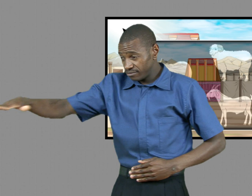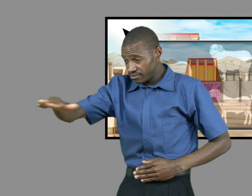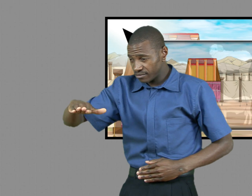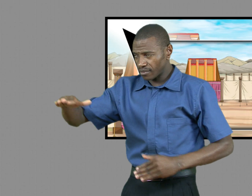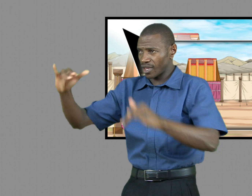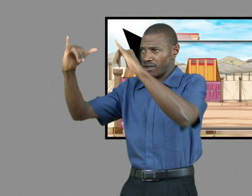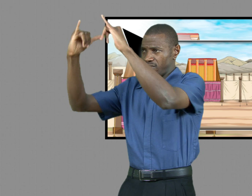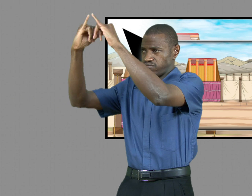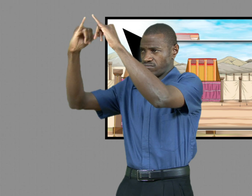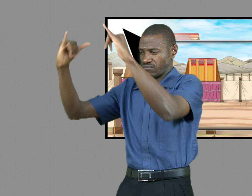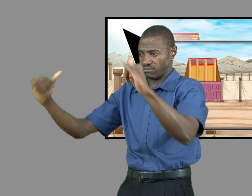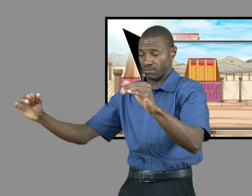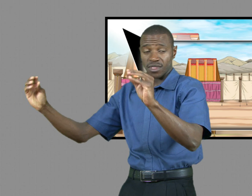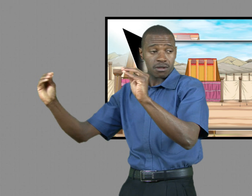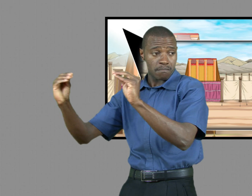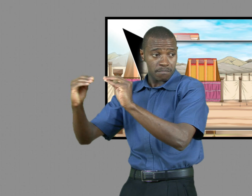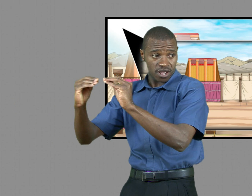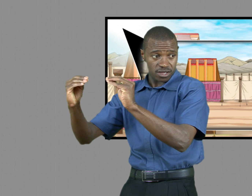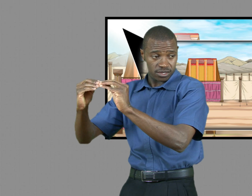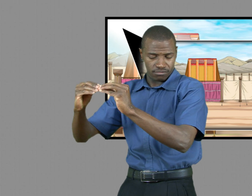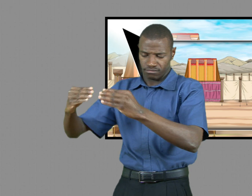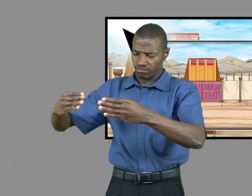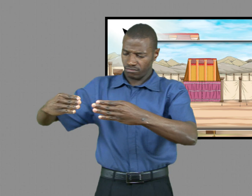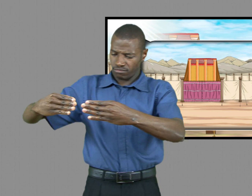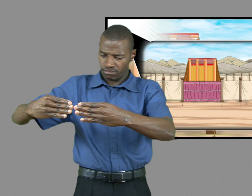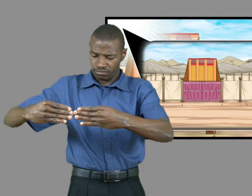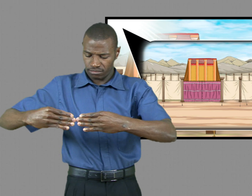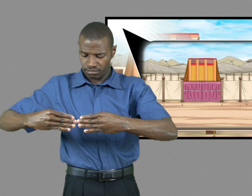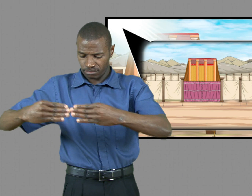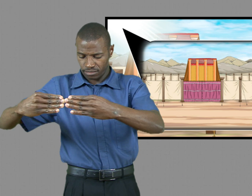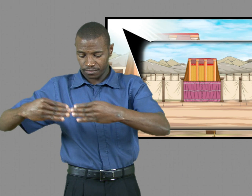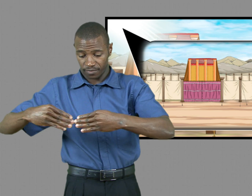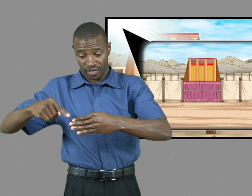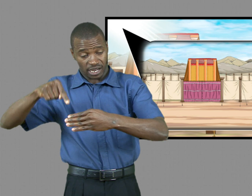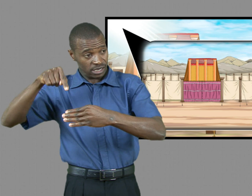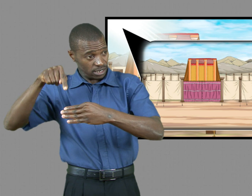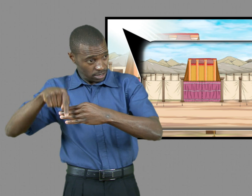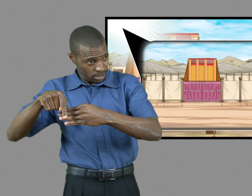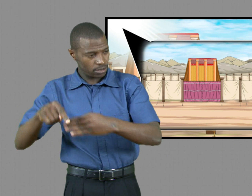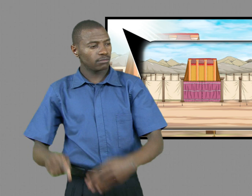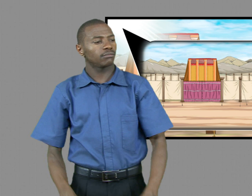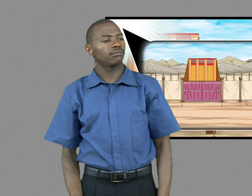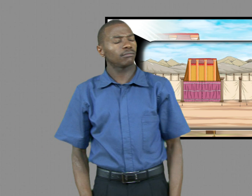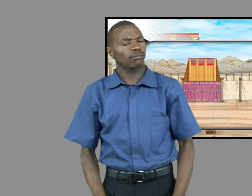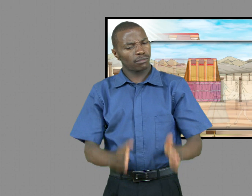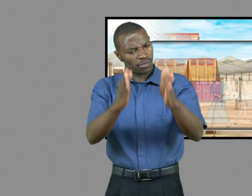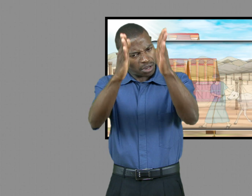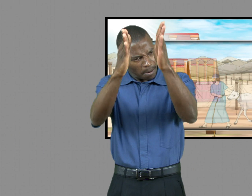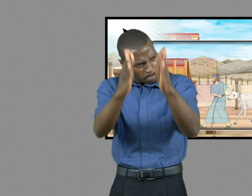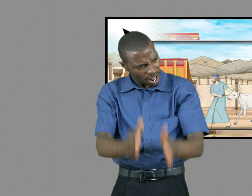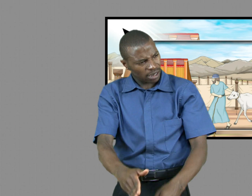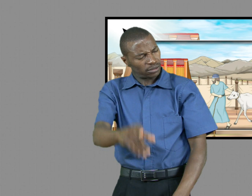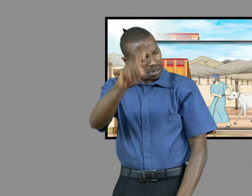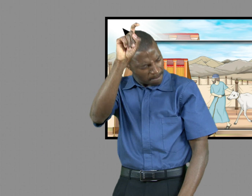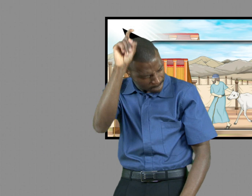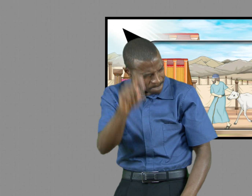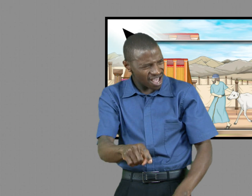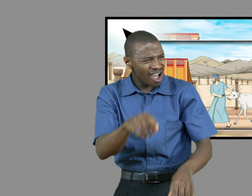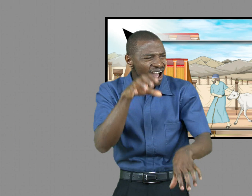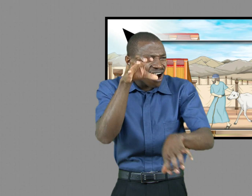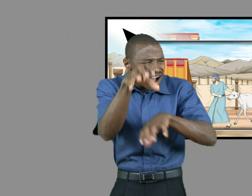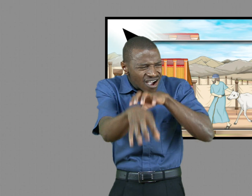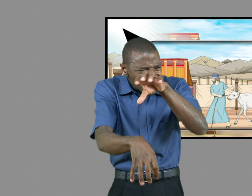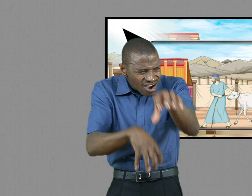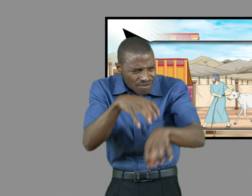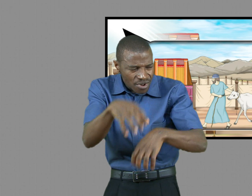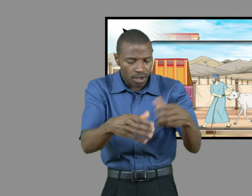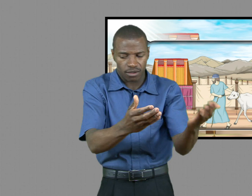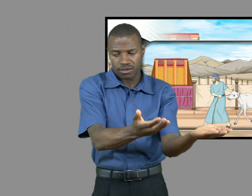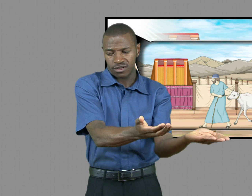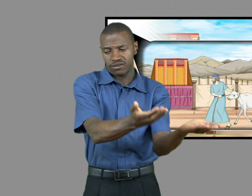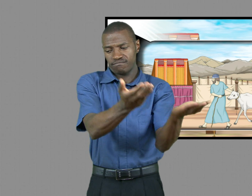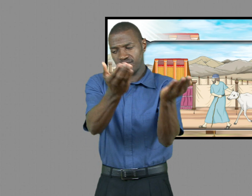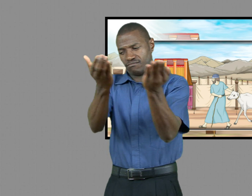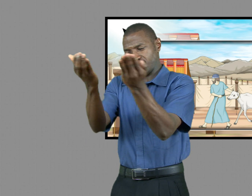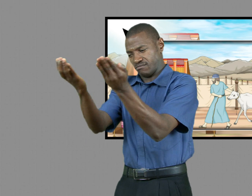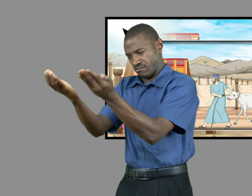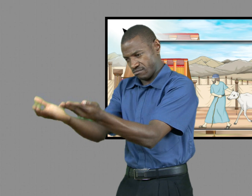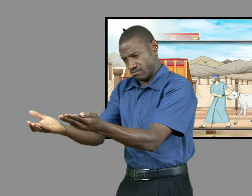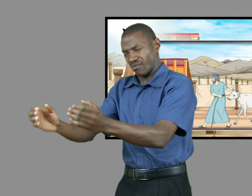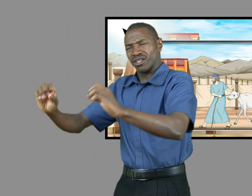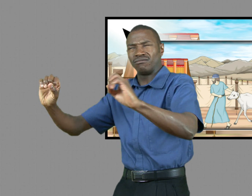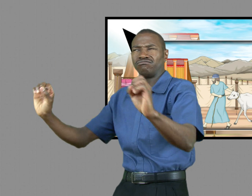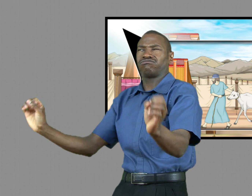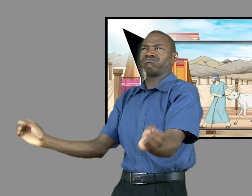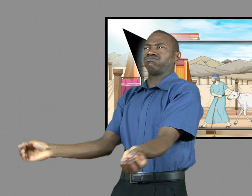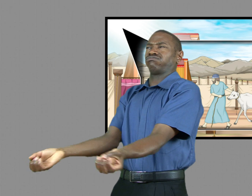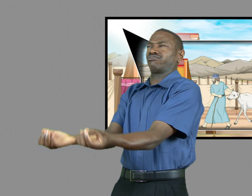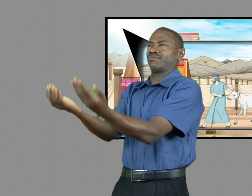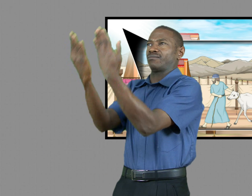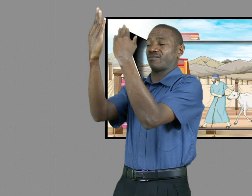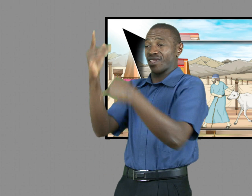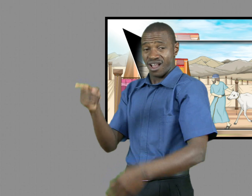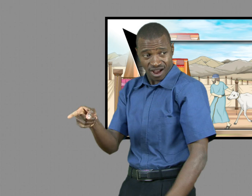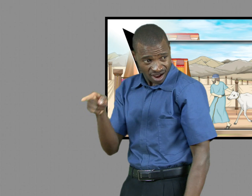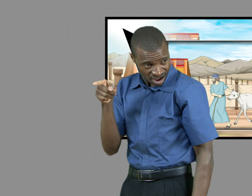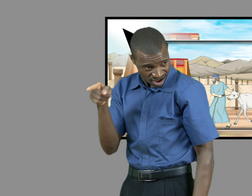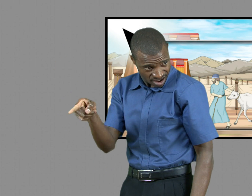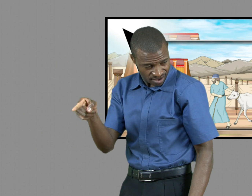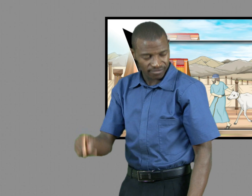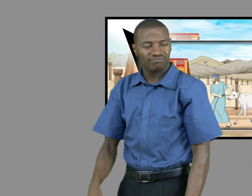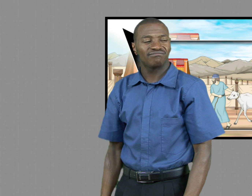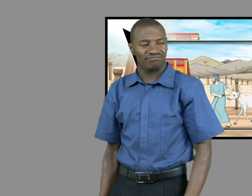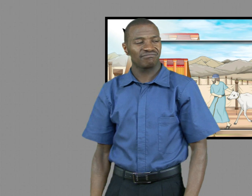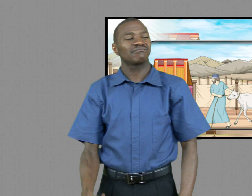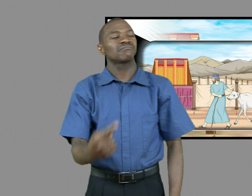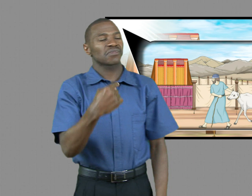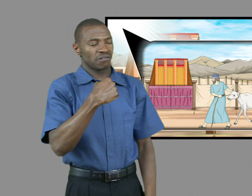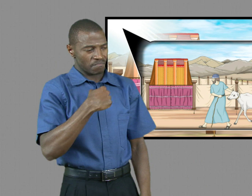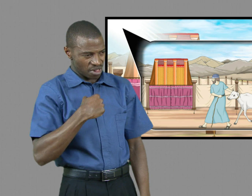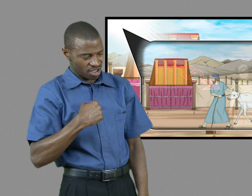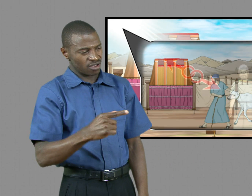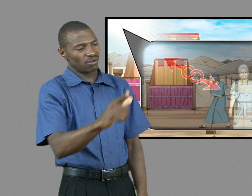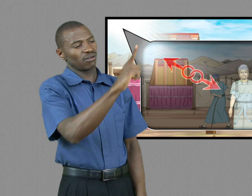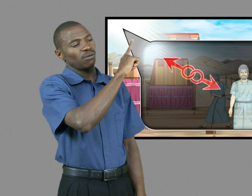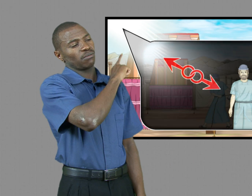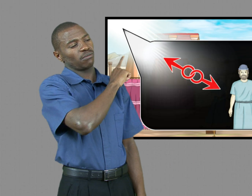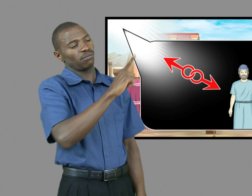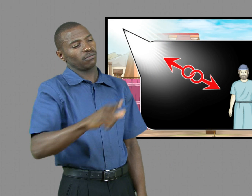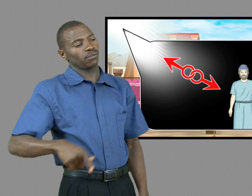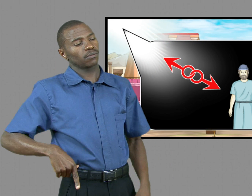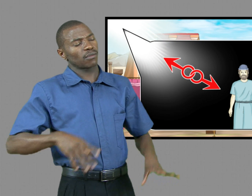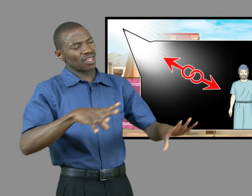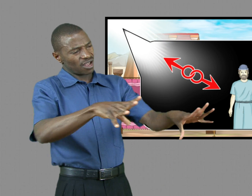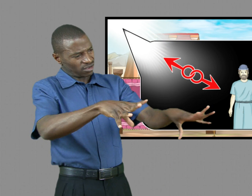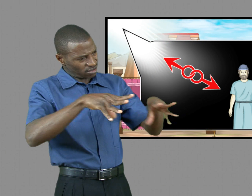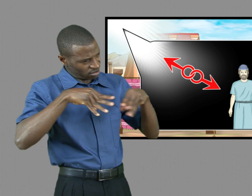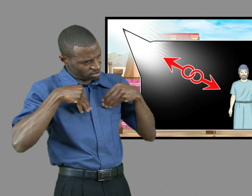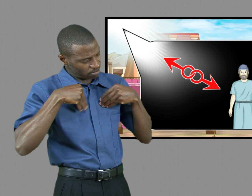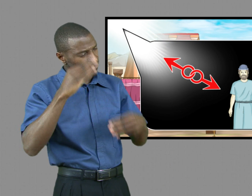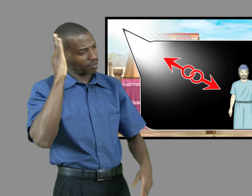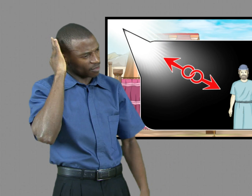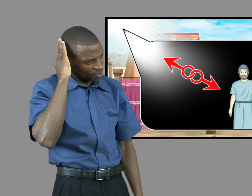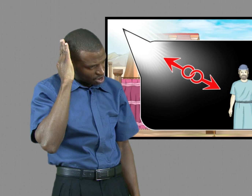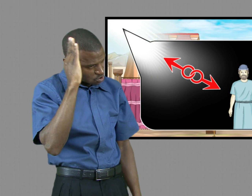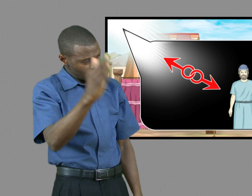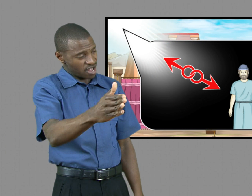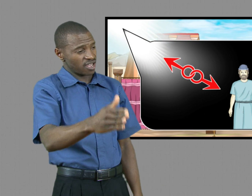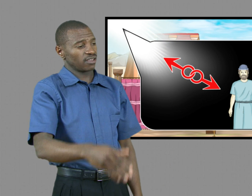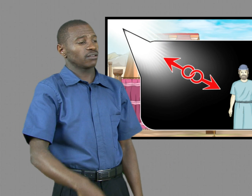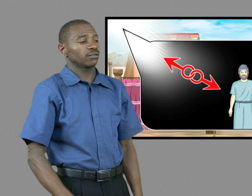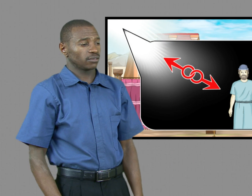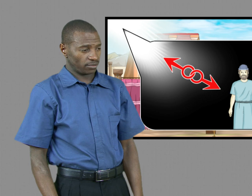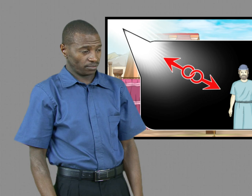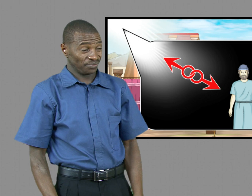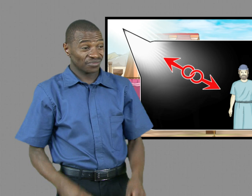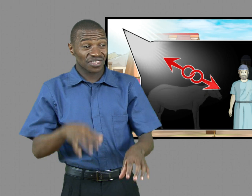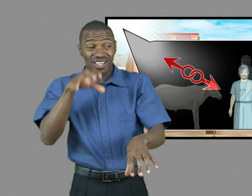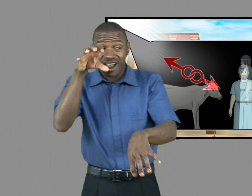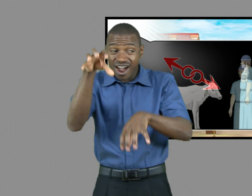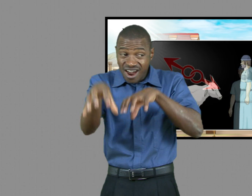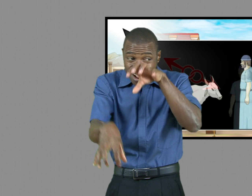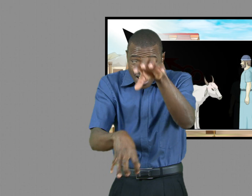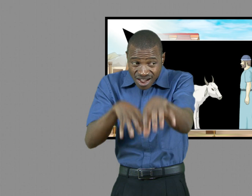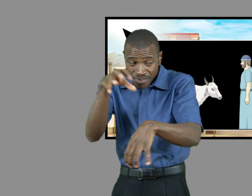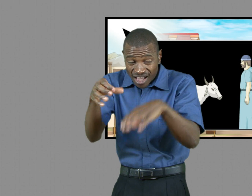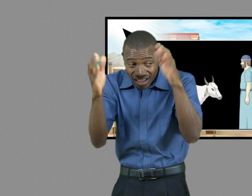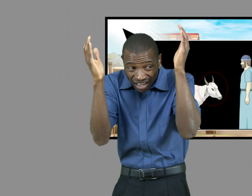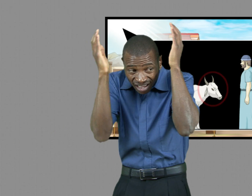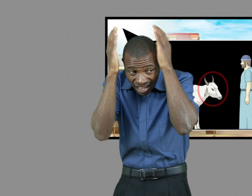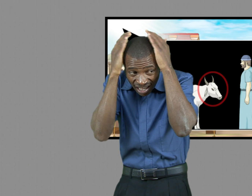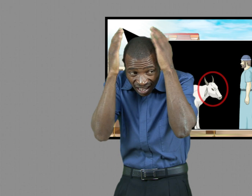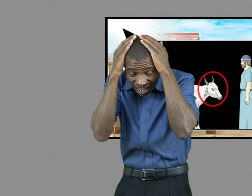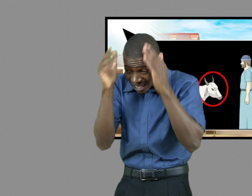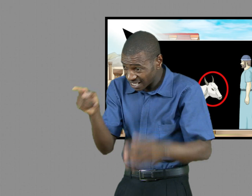He must bring it to the entrance to the Tent of Meeting for its acceptance before the LORD.